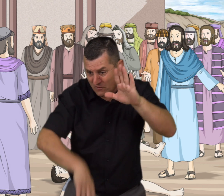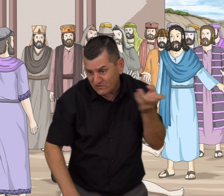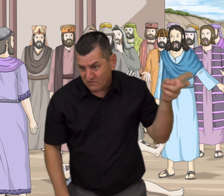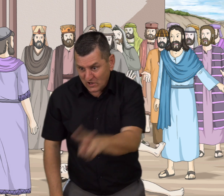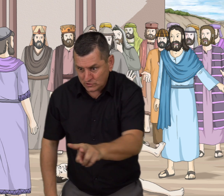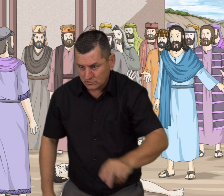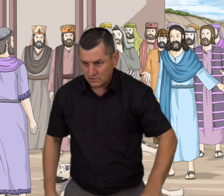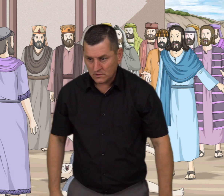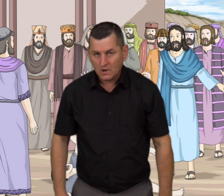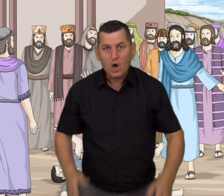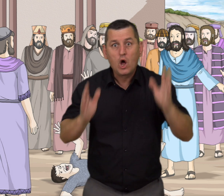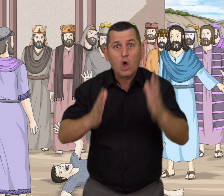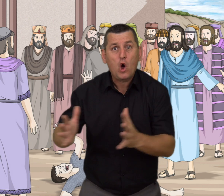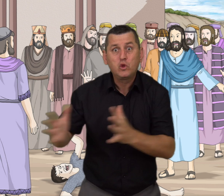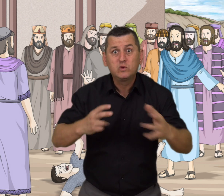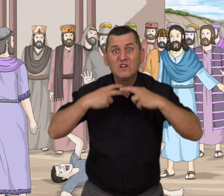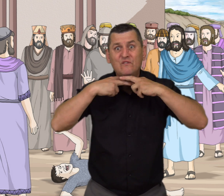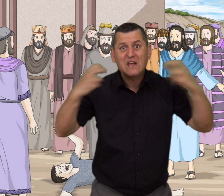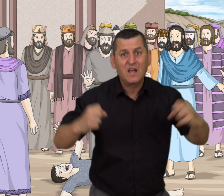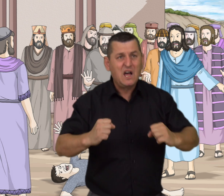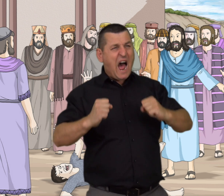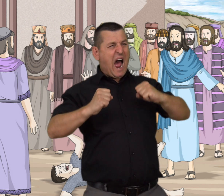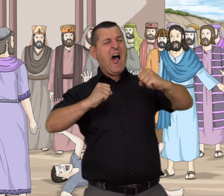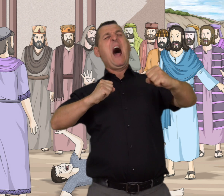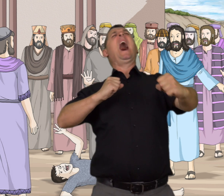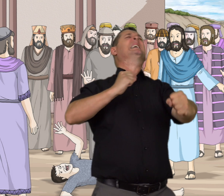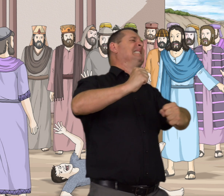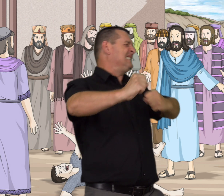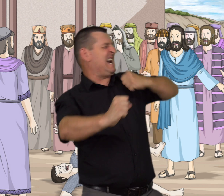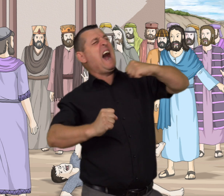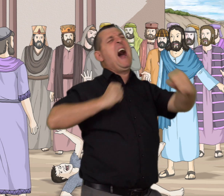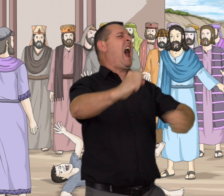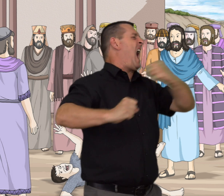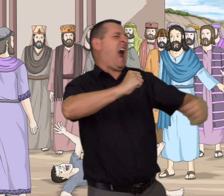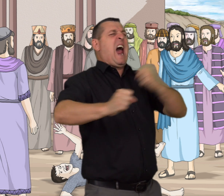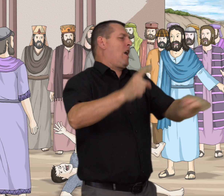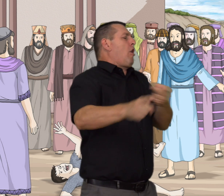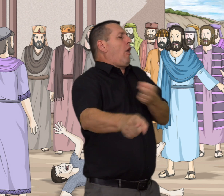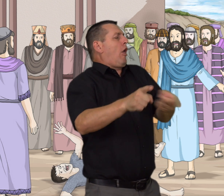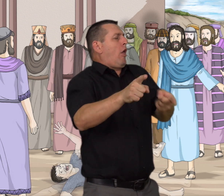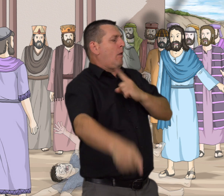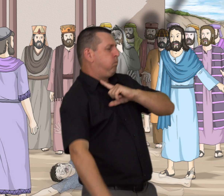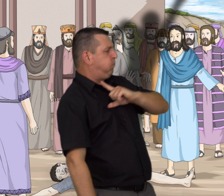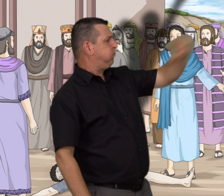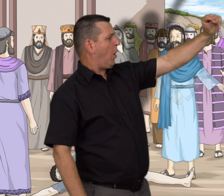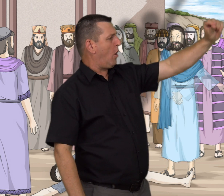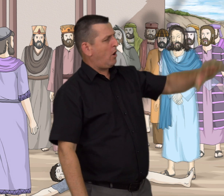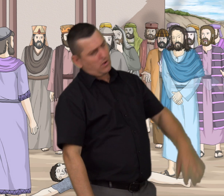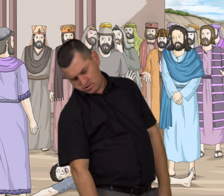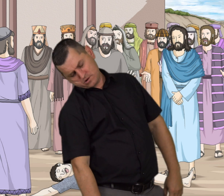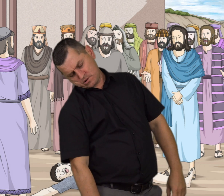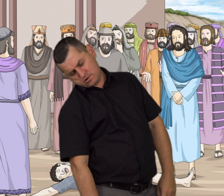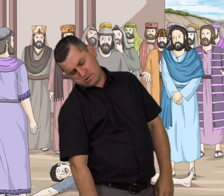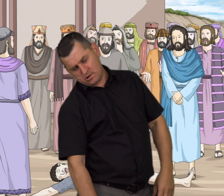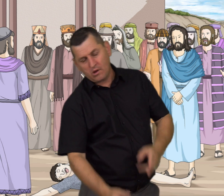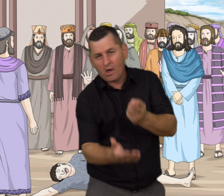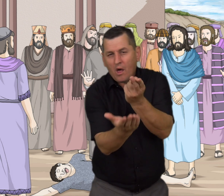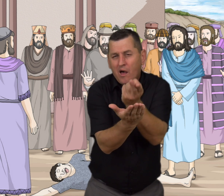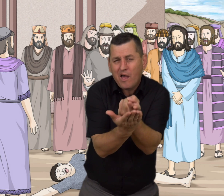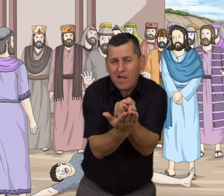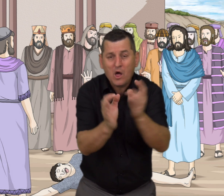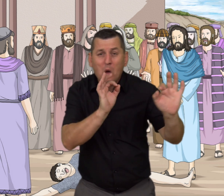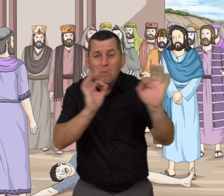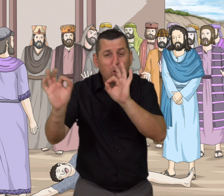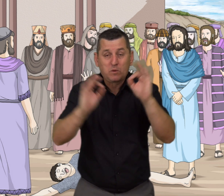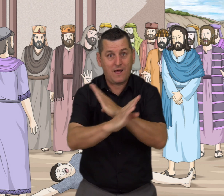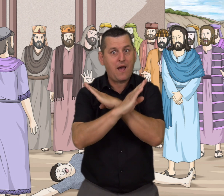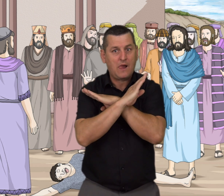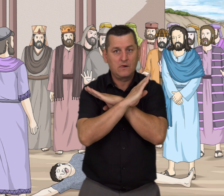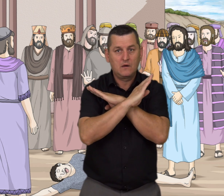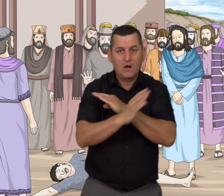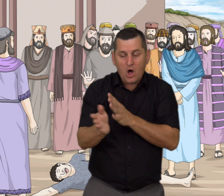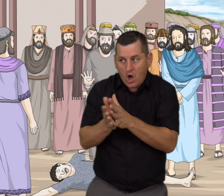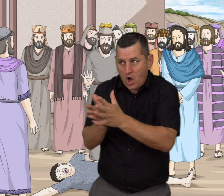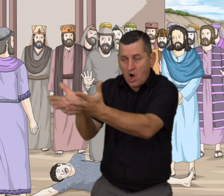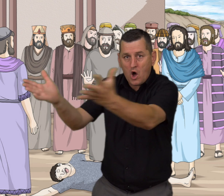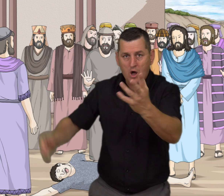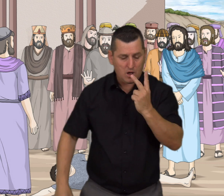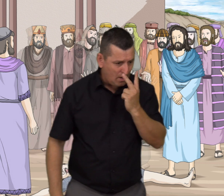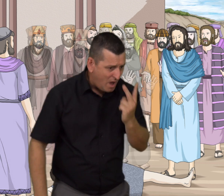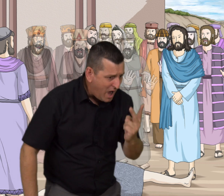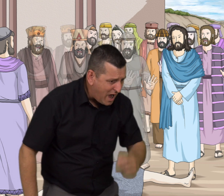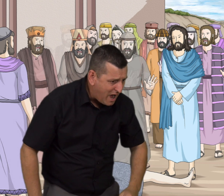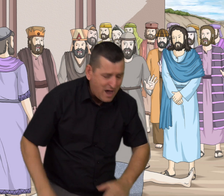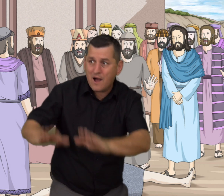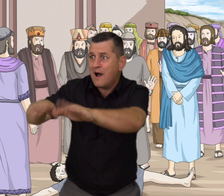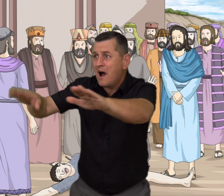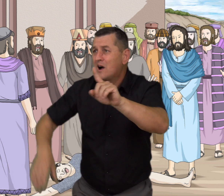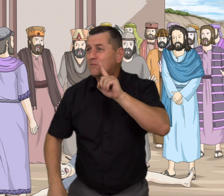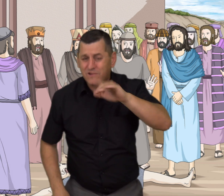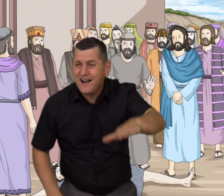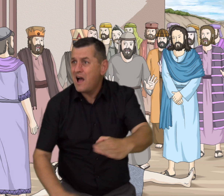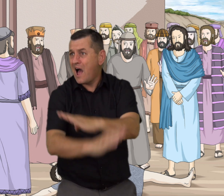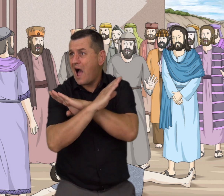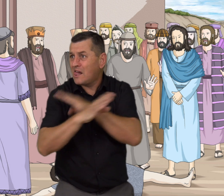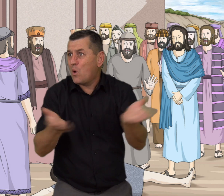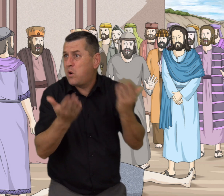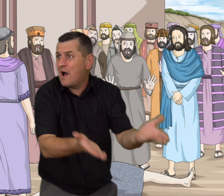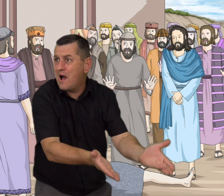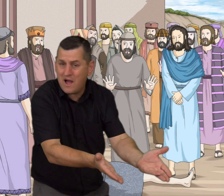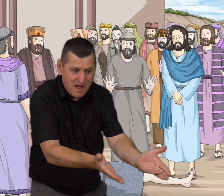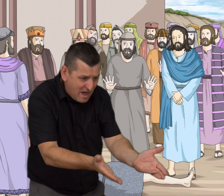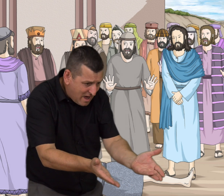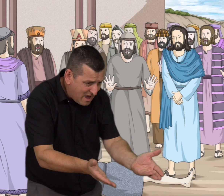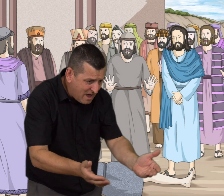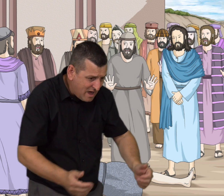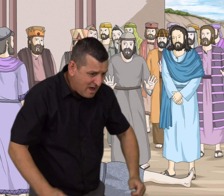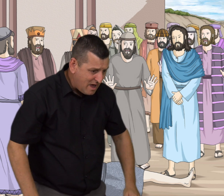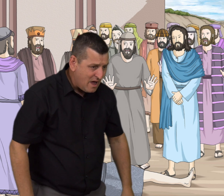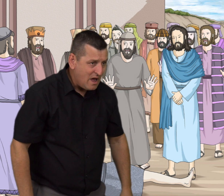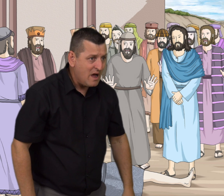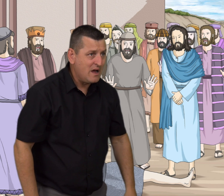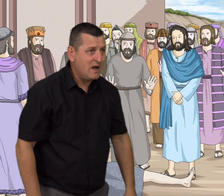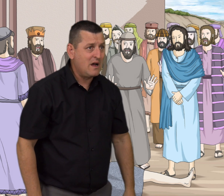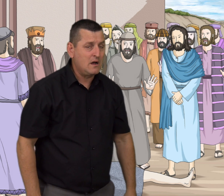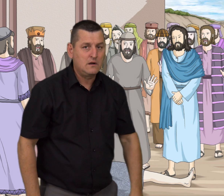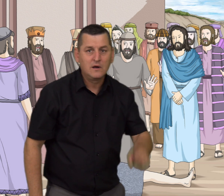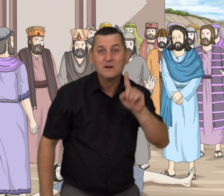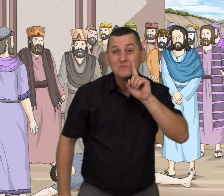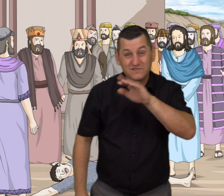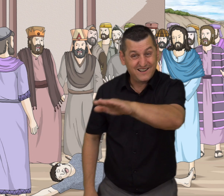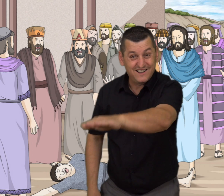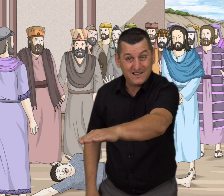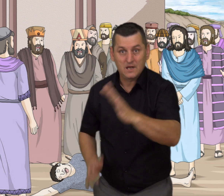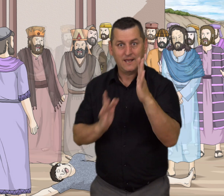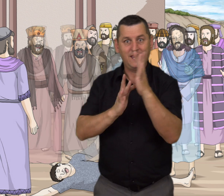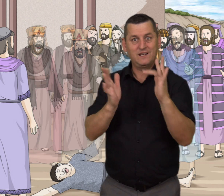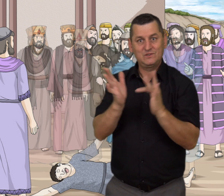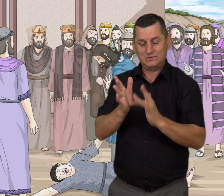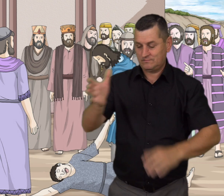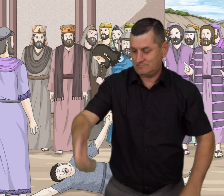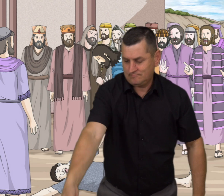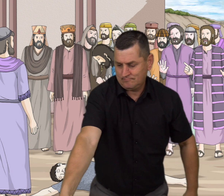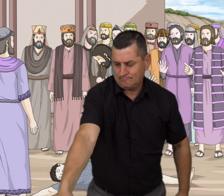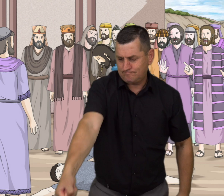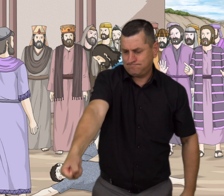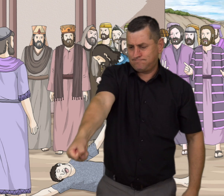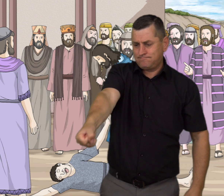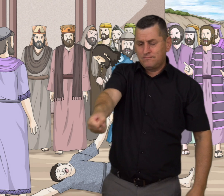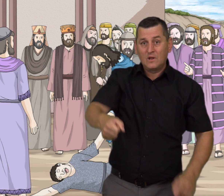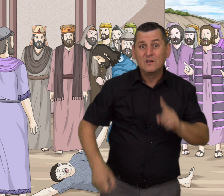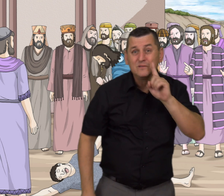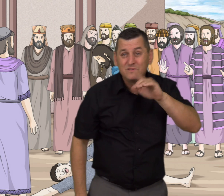After shrieking and convulsing him violently, the spirit came out. The boy became like a corpse, so that many said, “He is dead.”